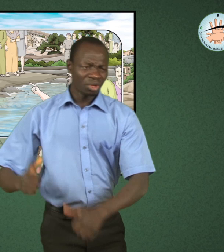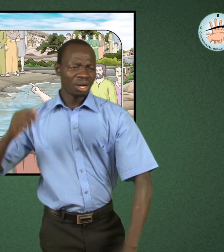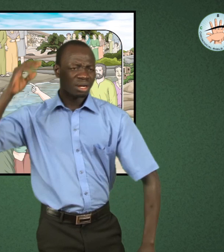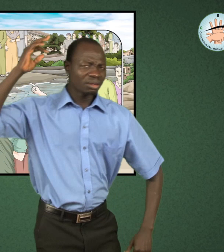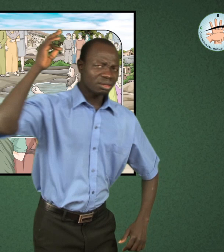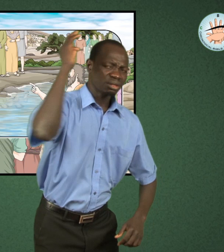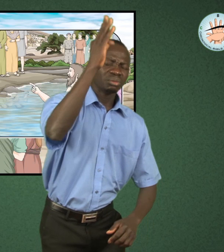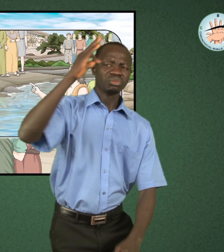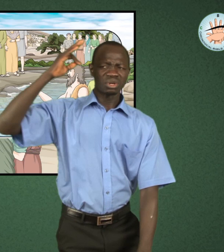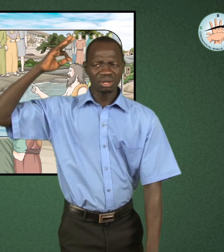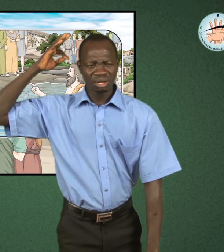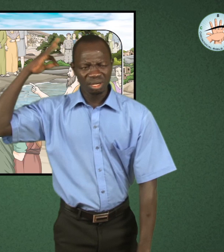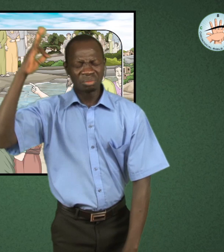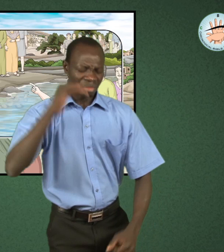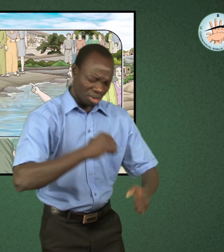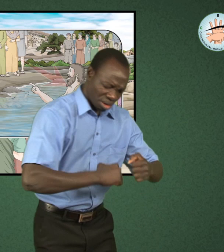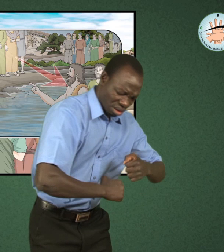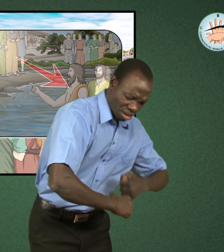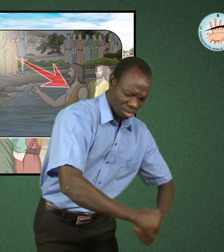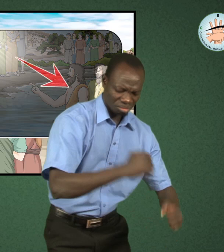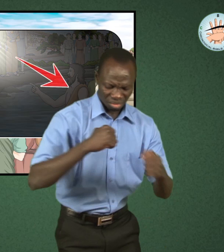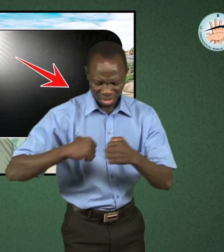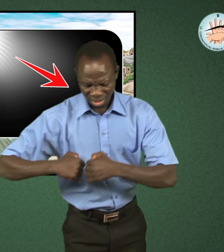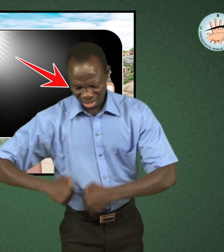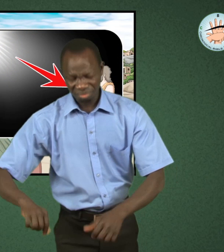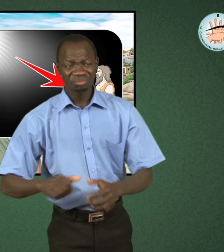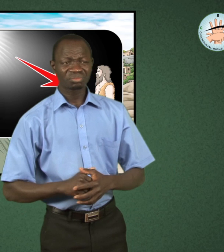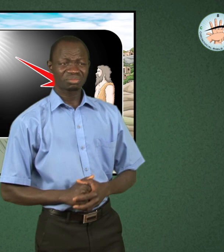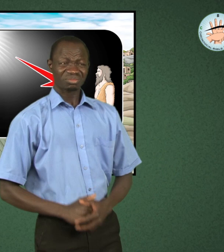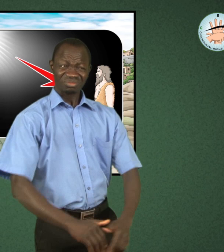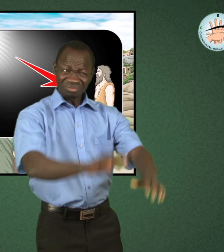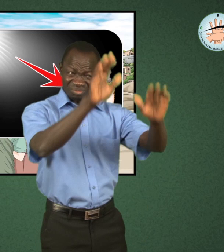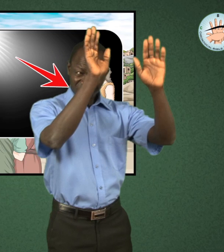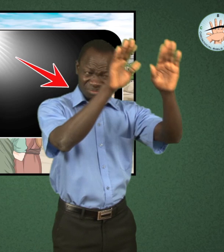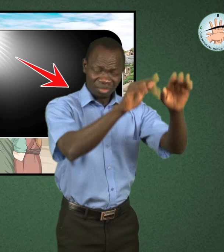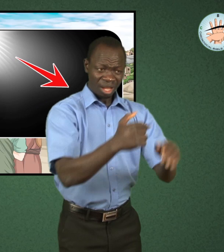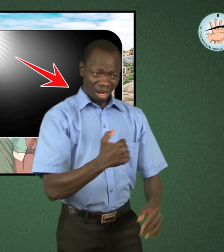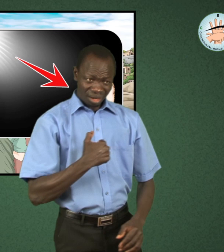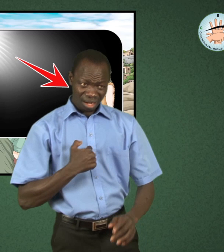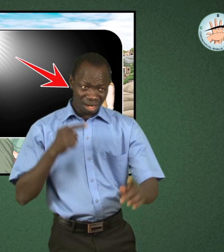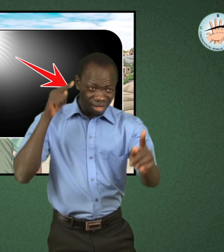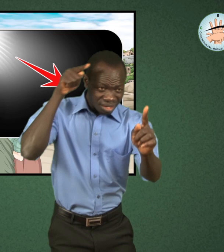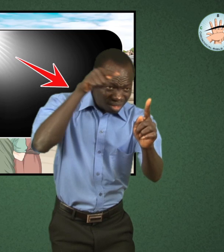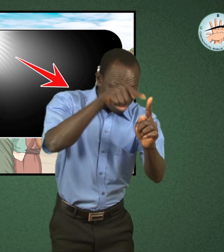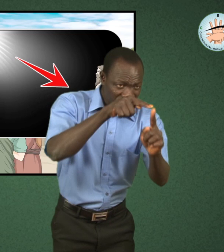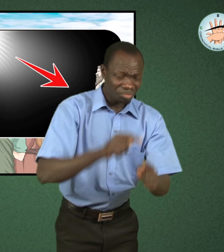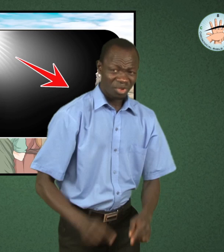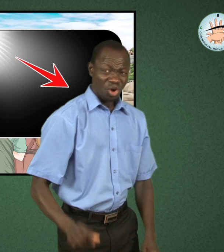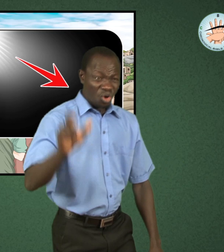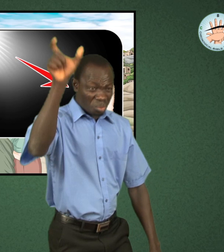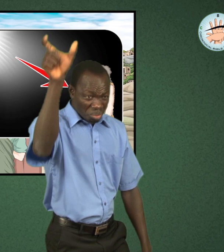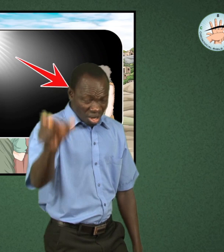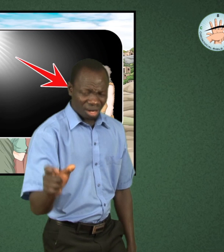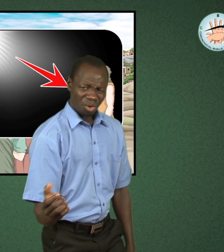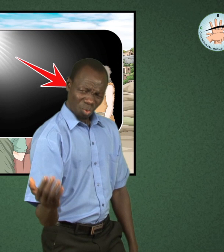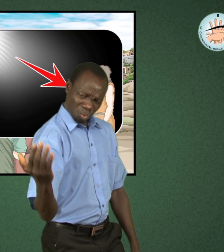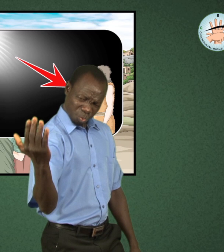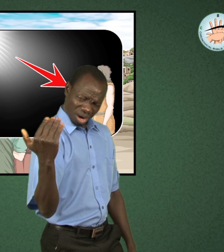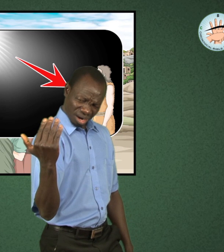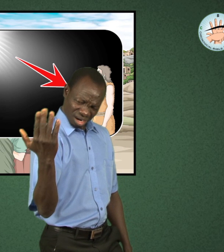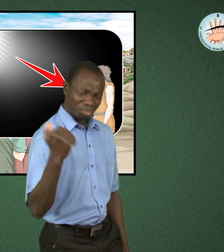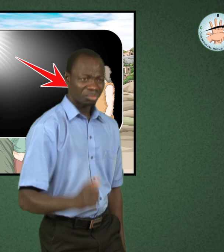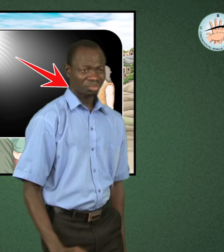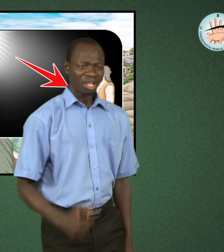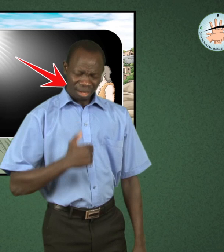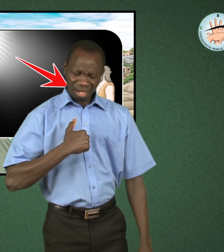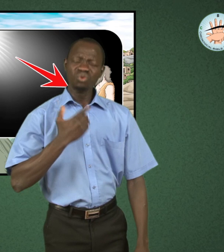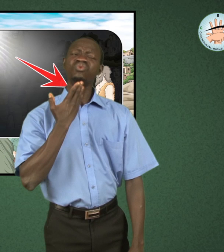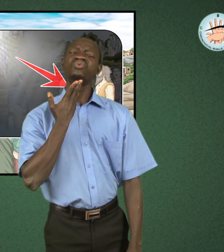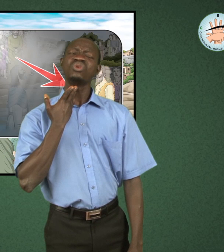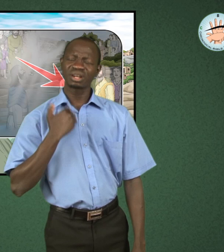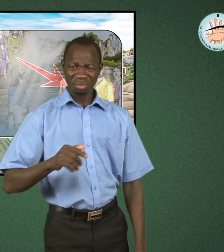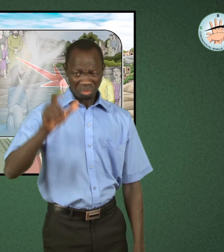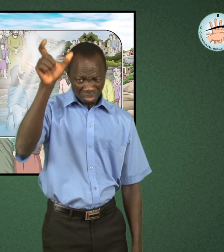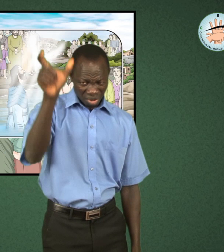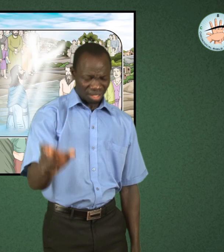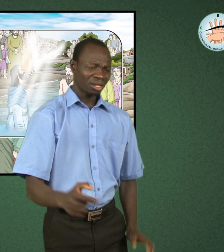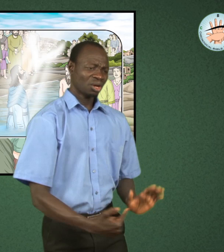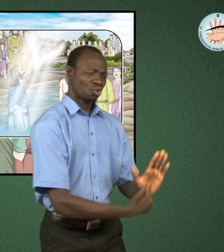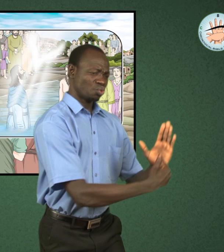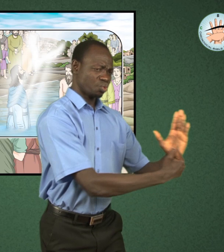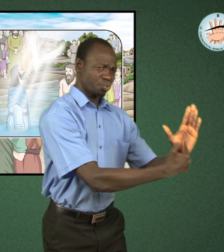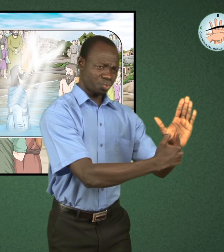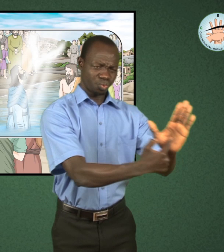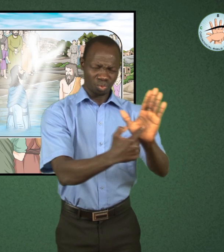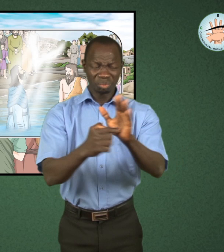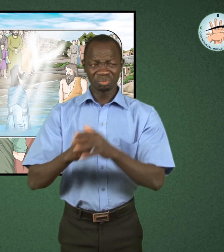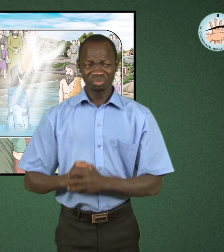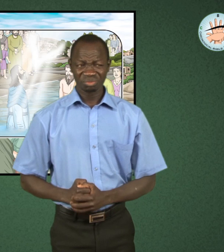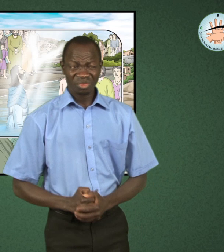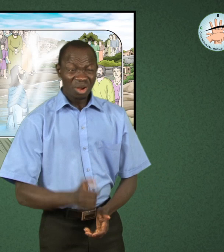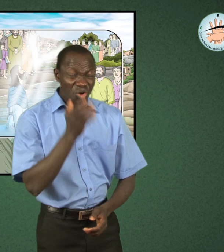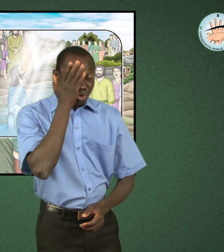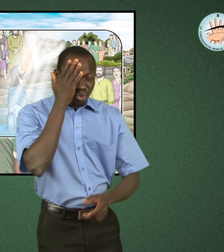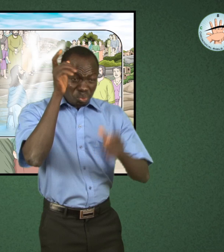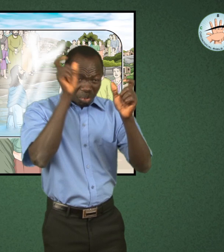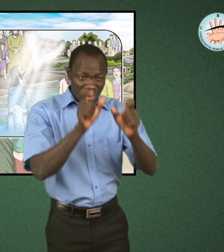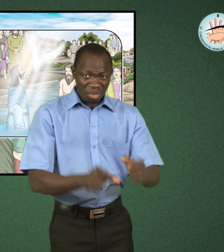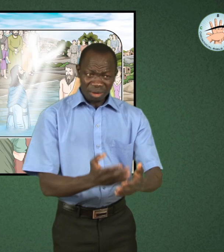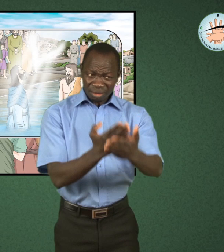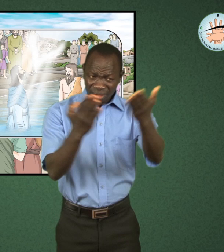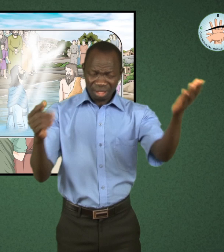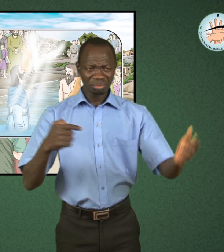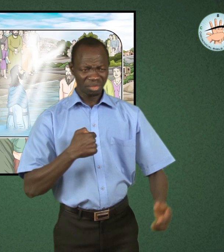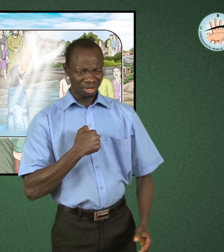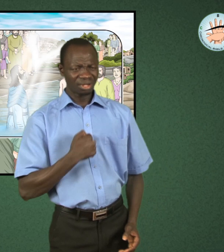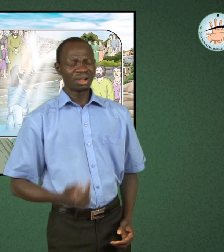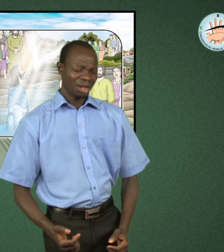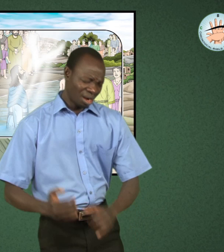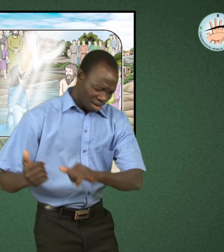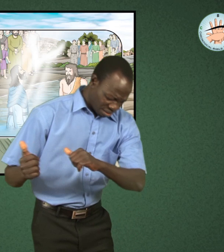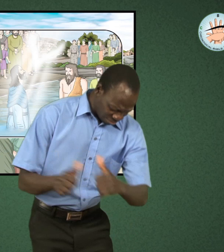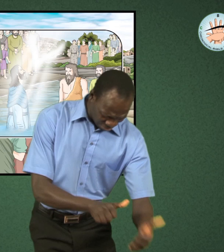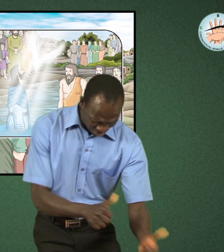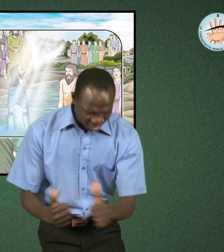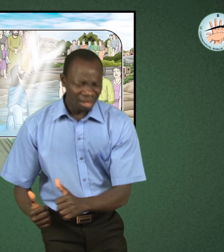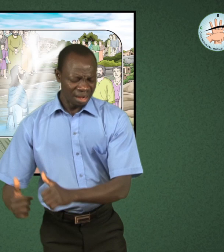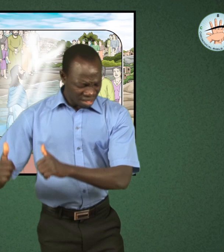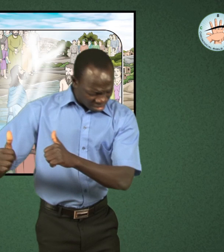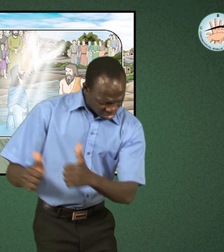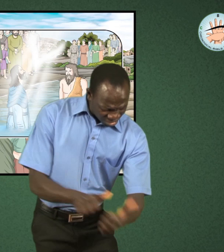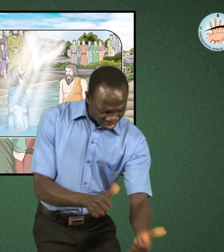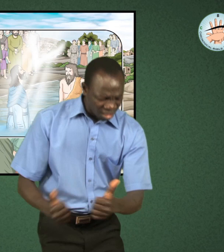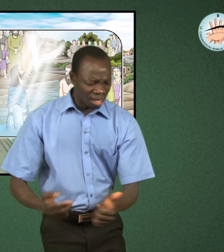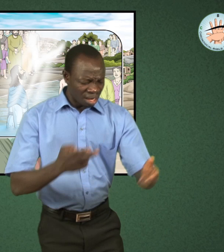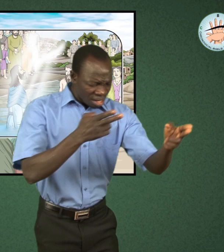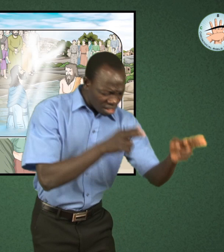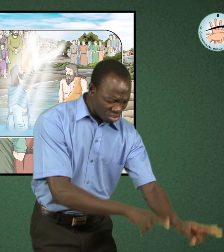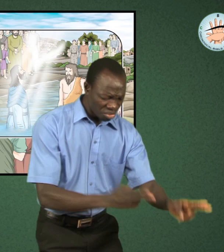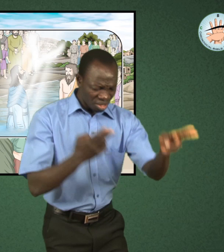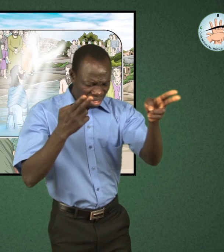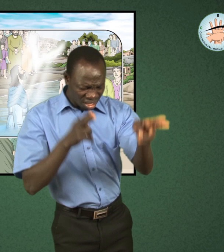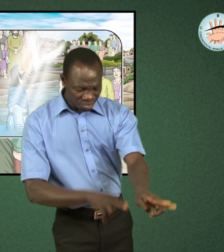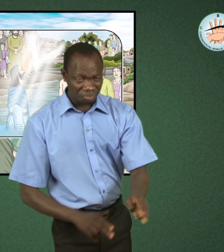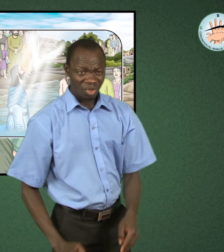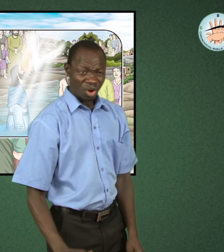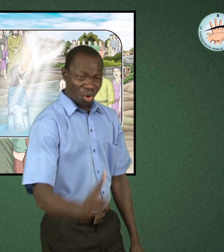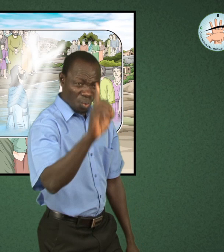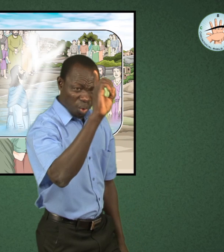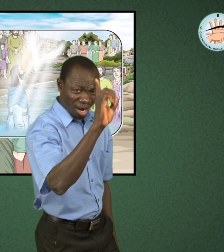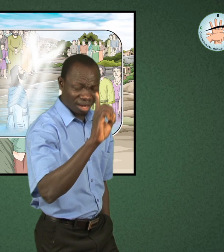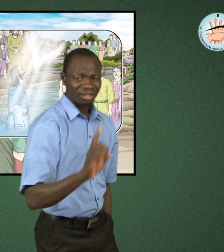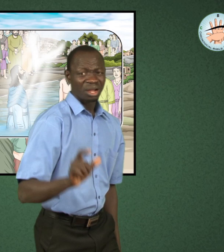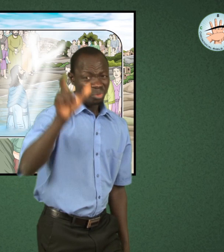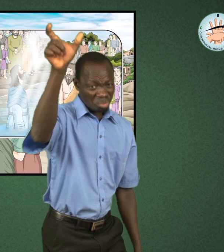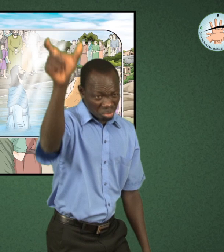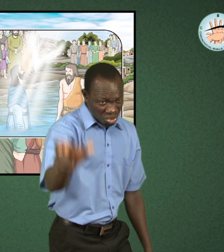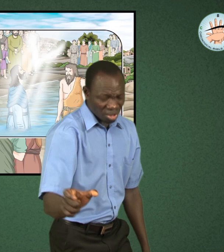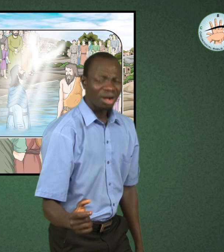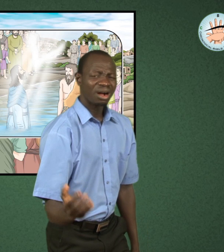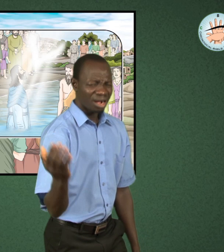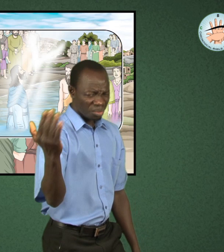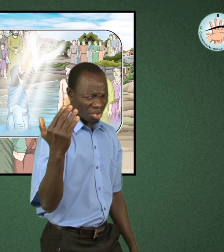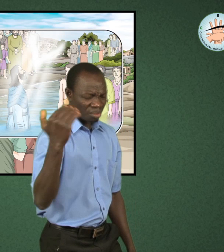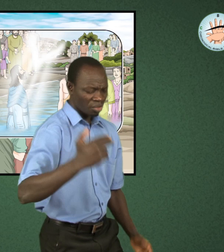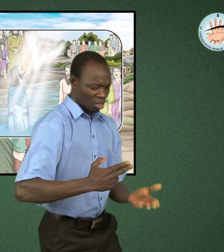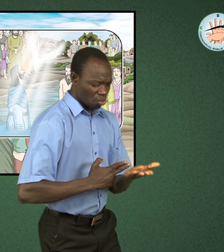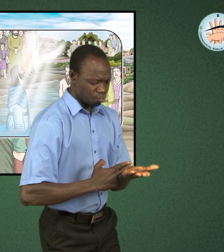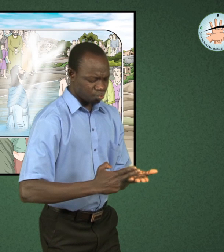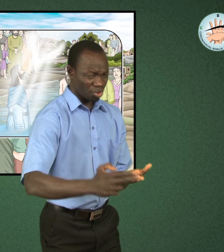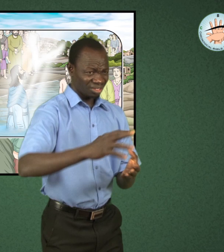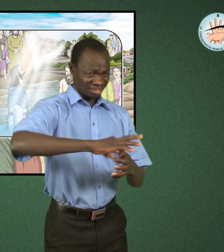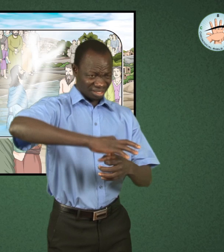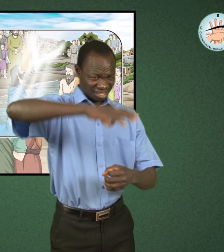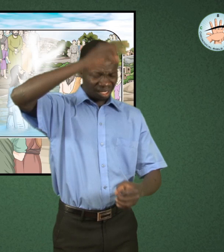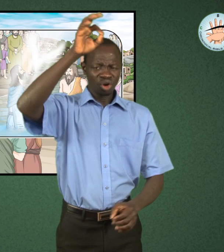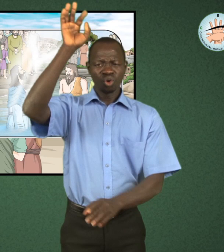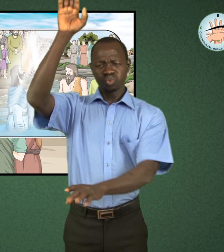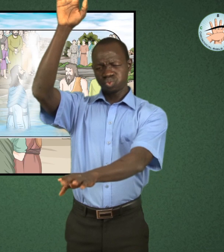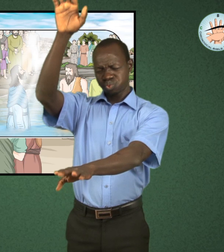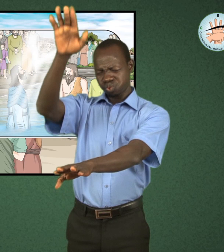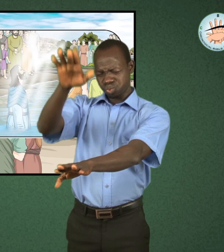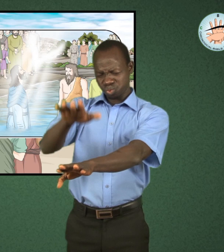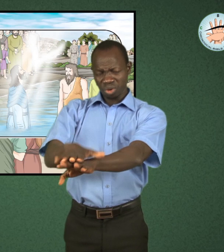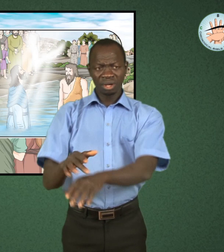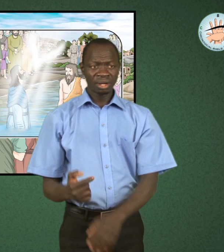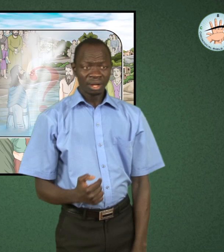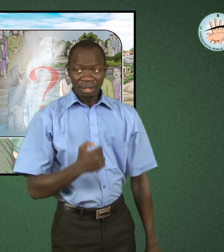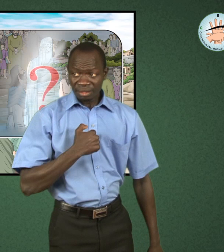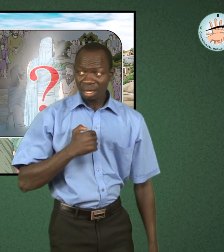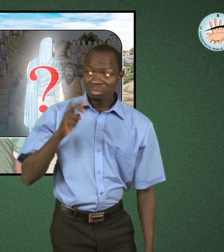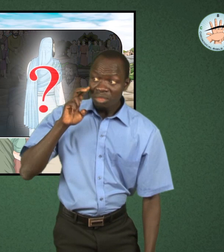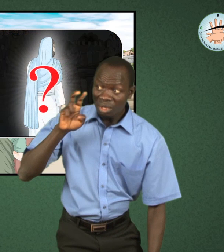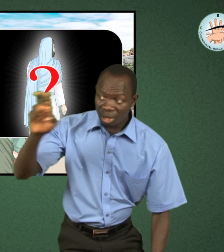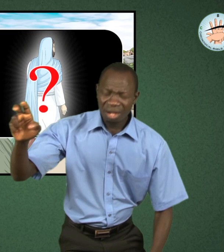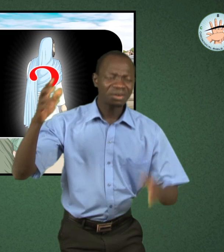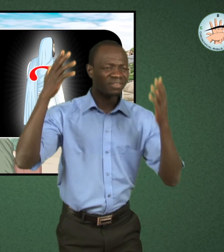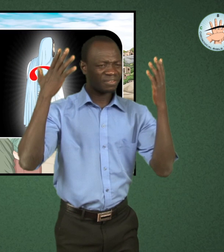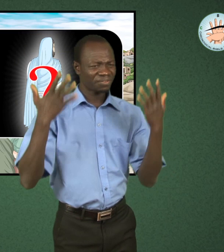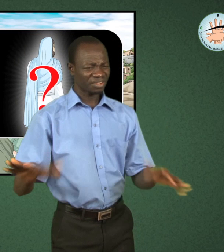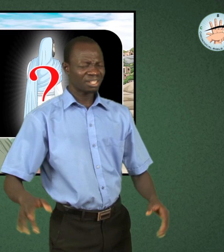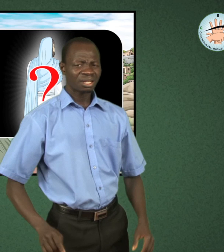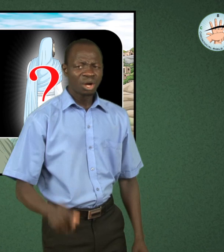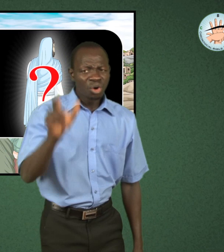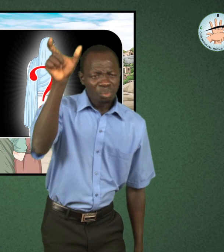Then John testified, “I saw the Spirit descending from heaven like a dove and resting on Him.